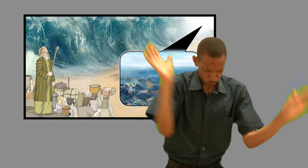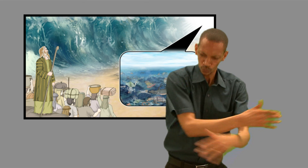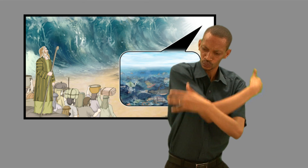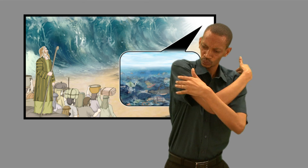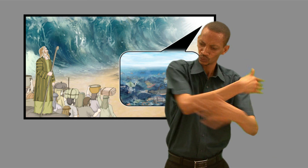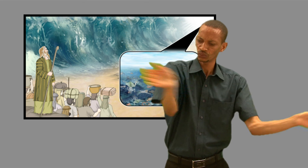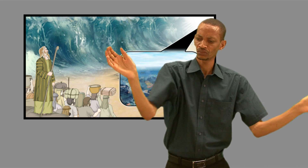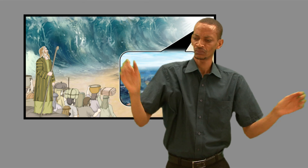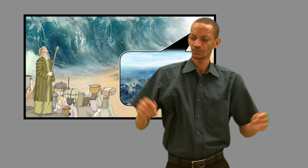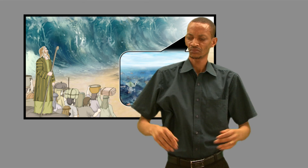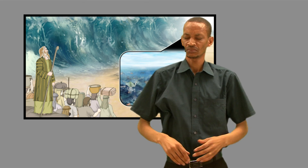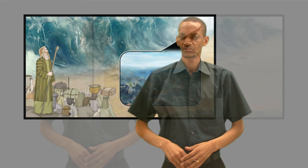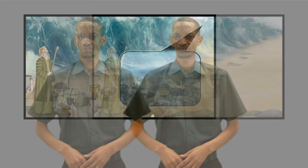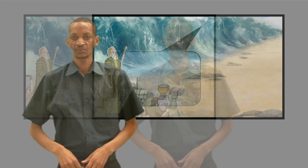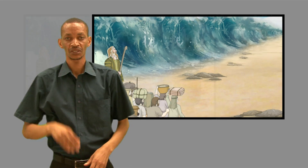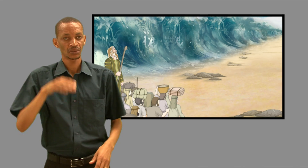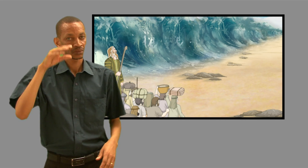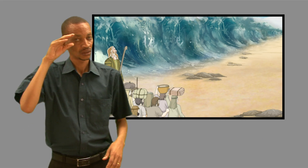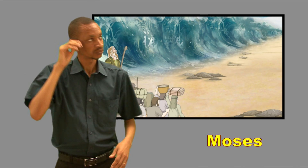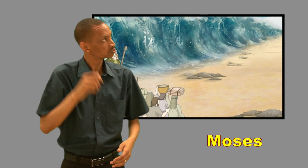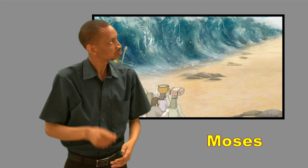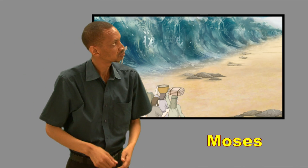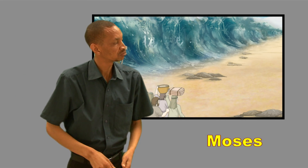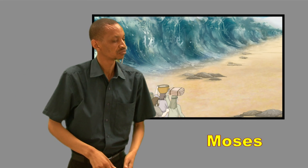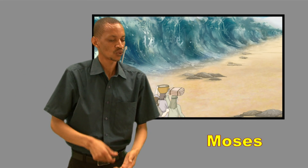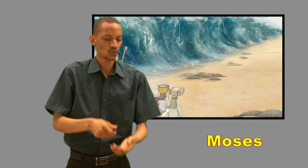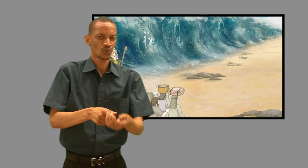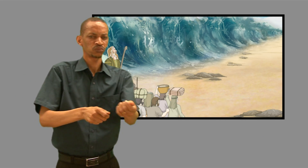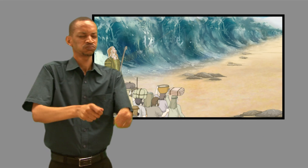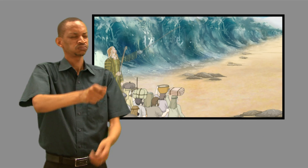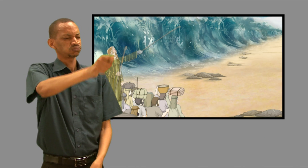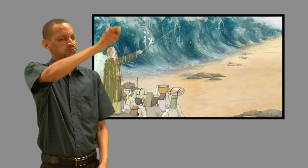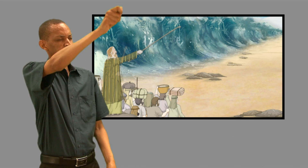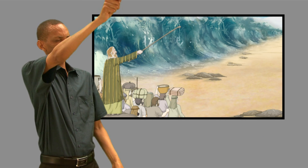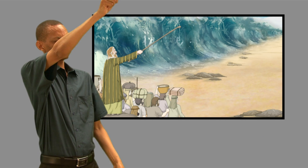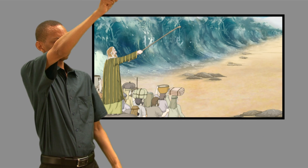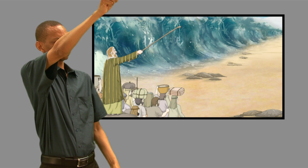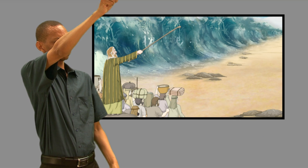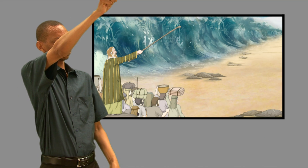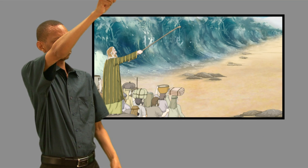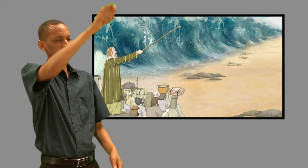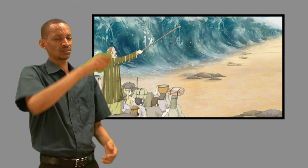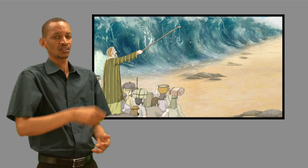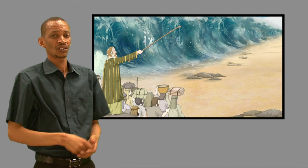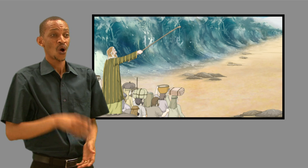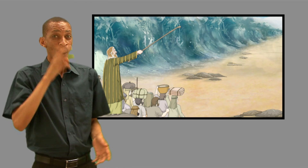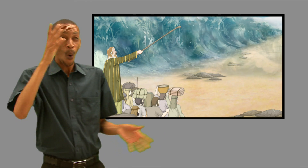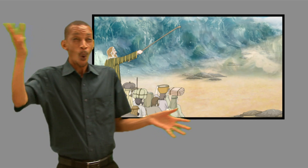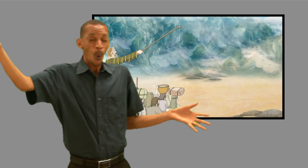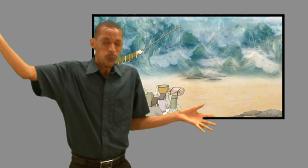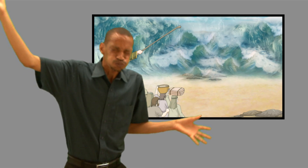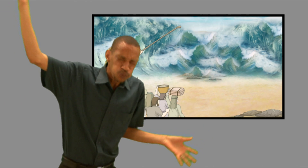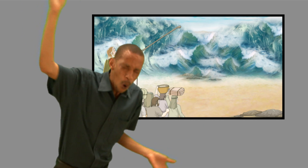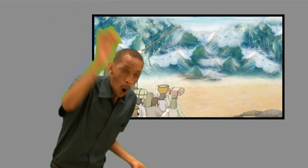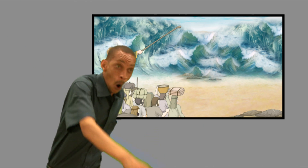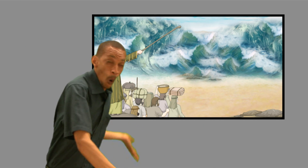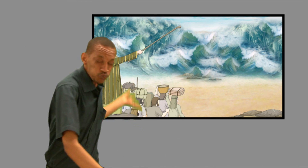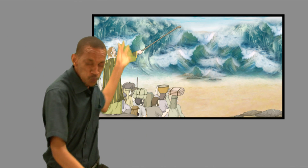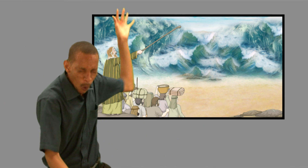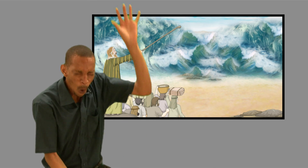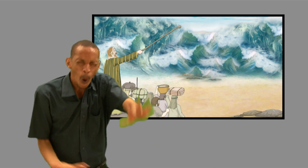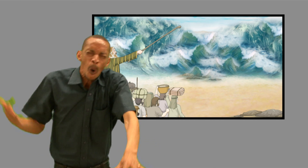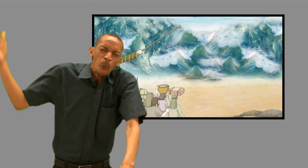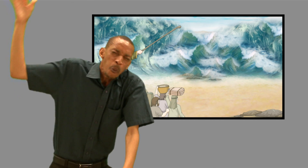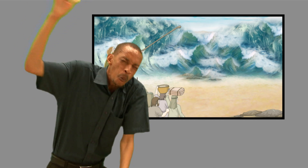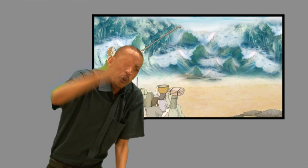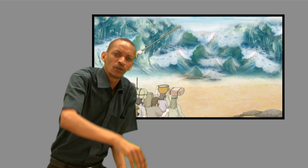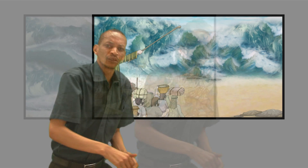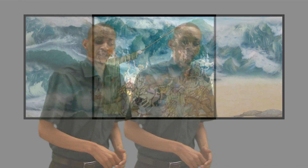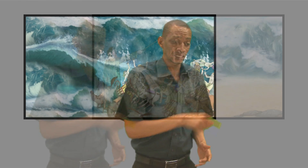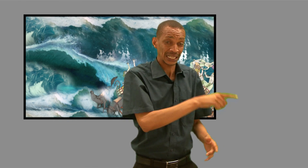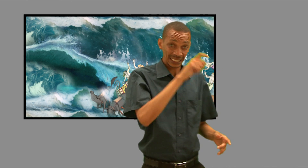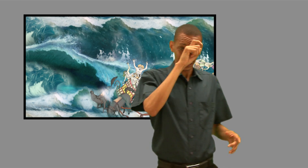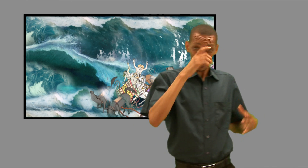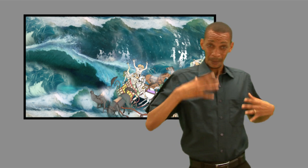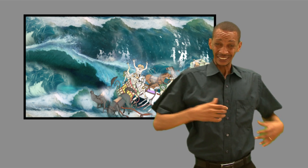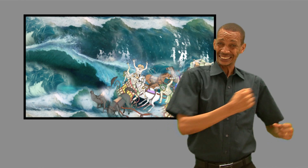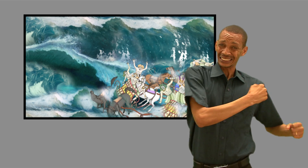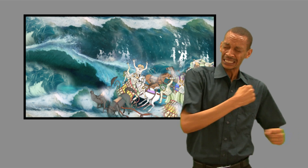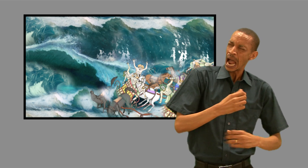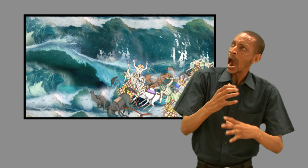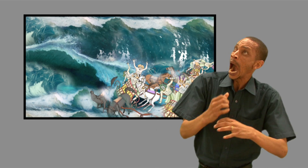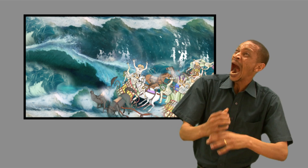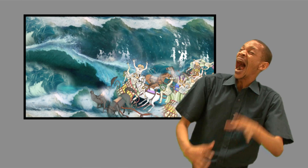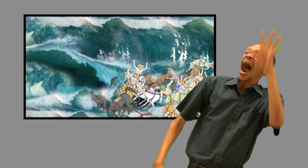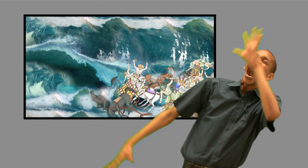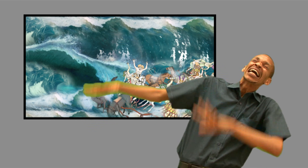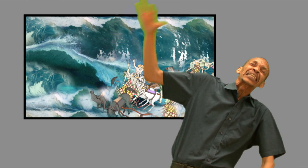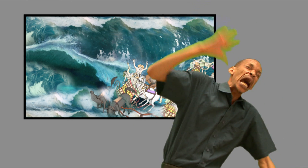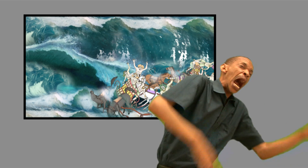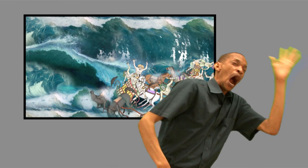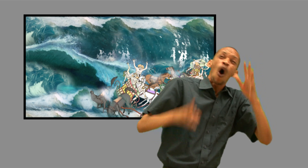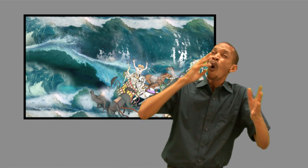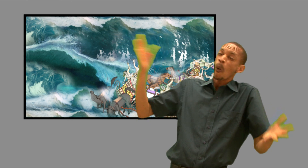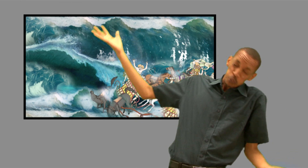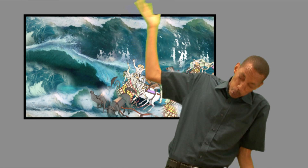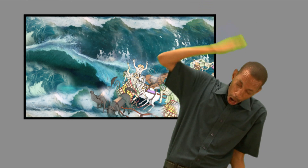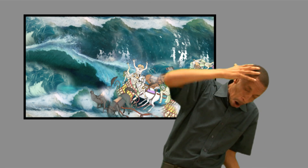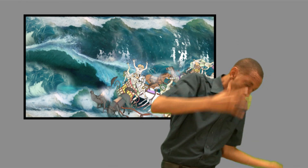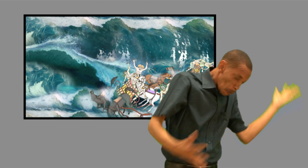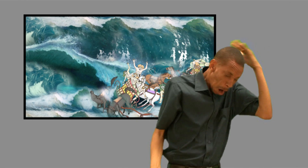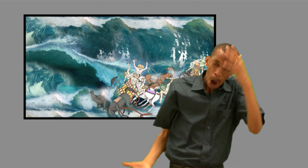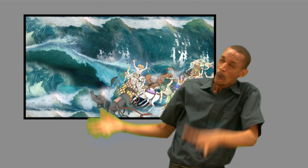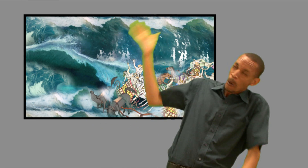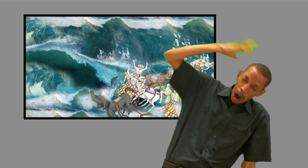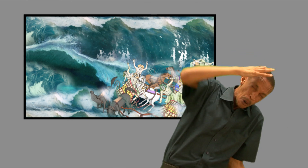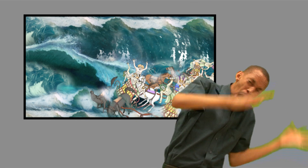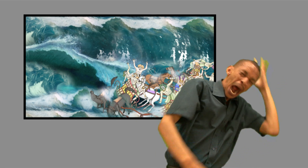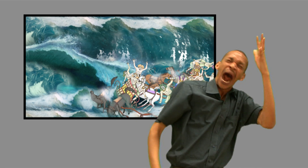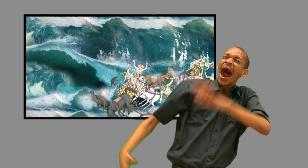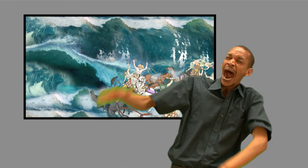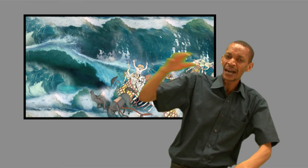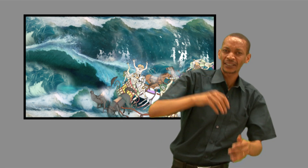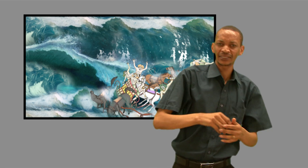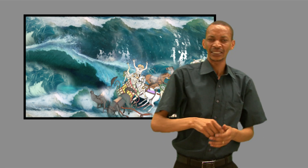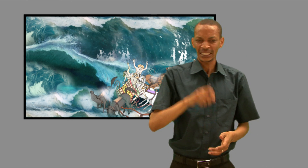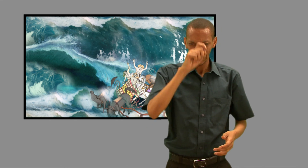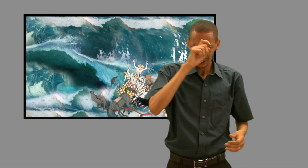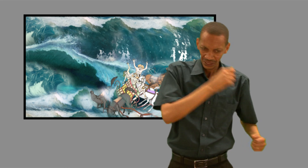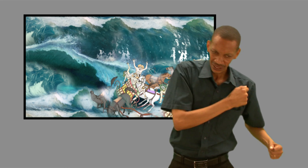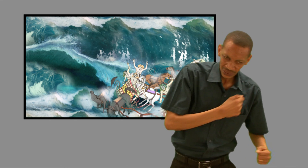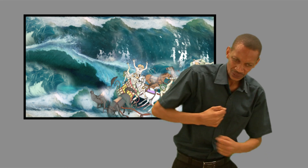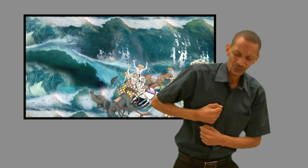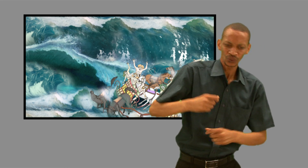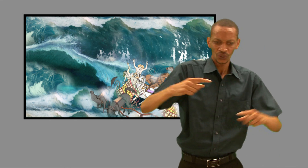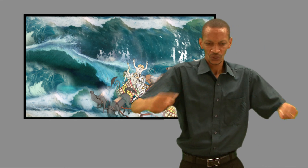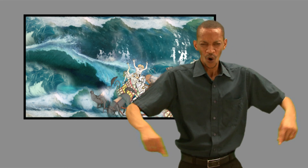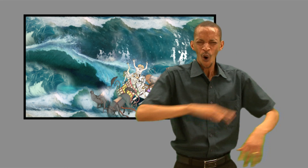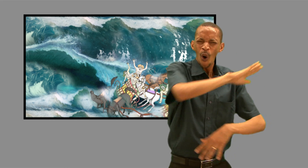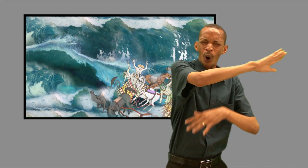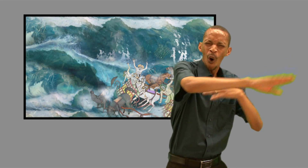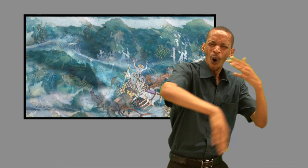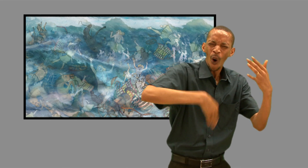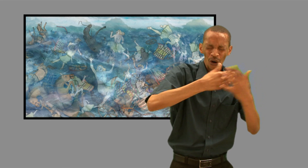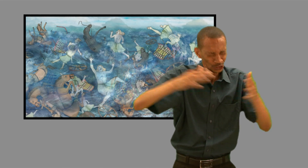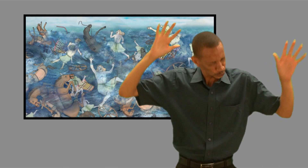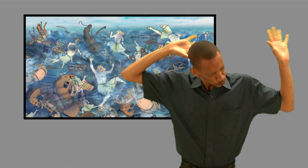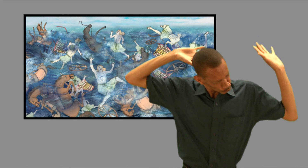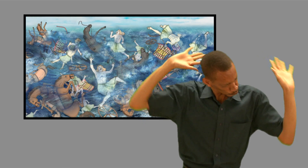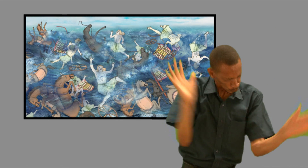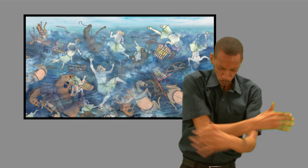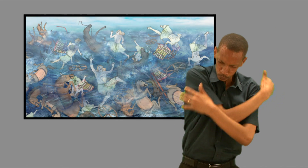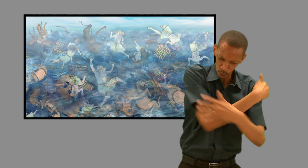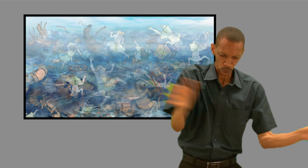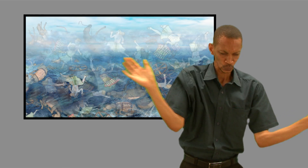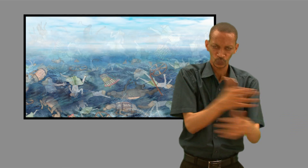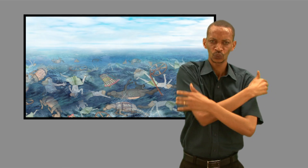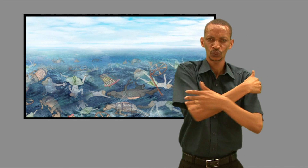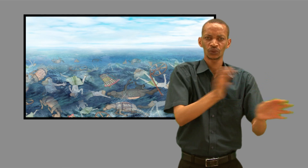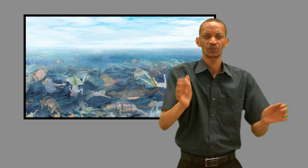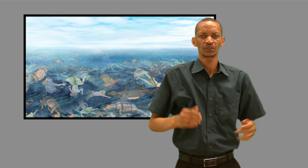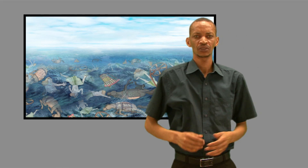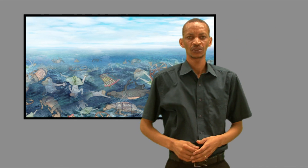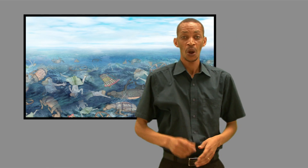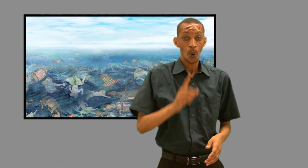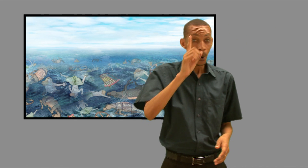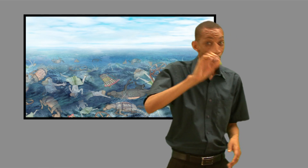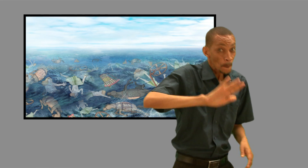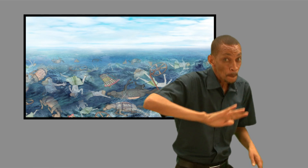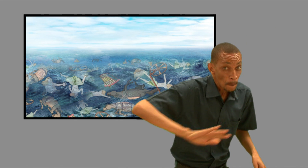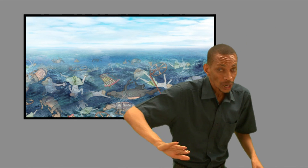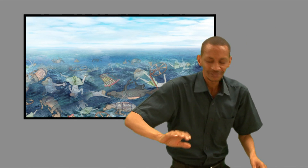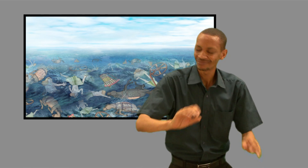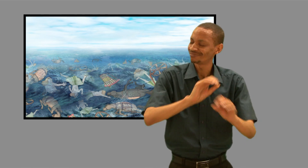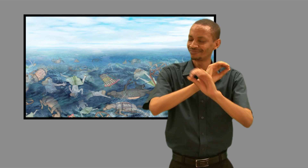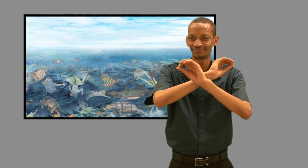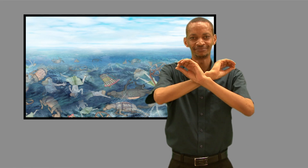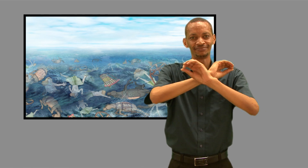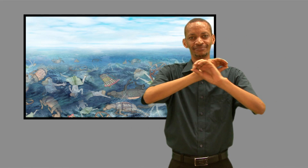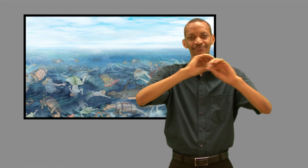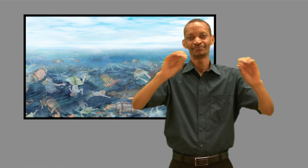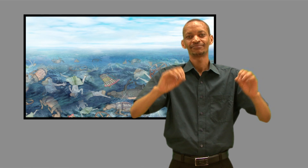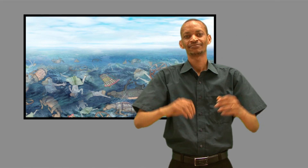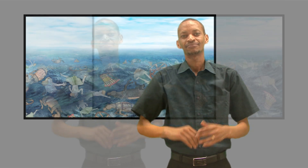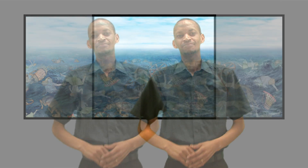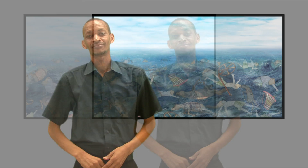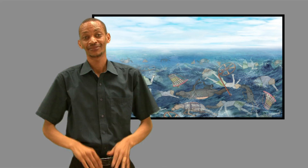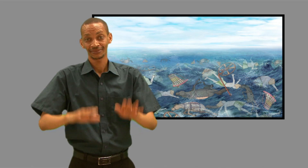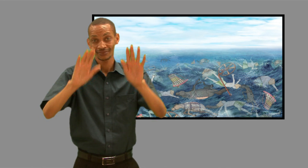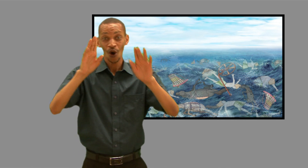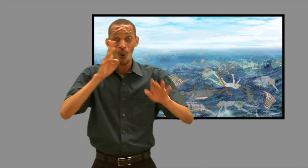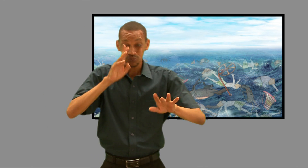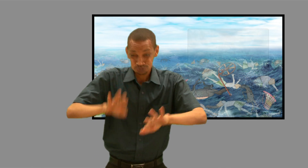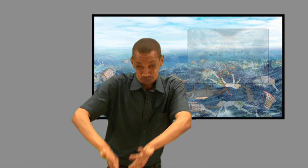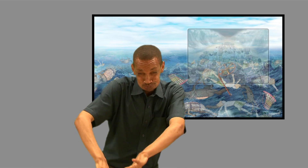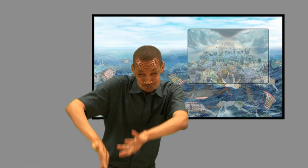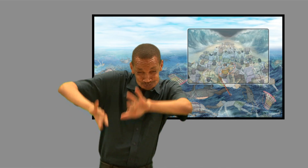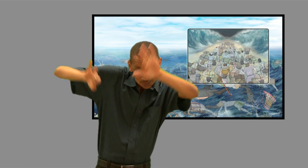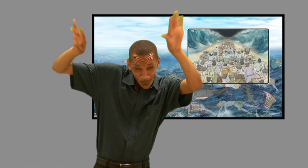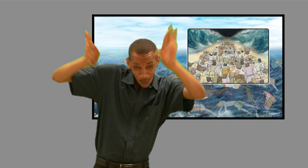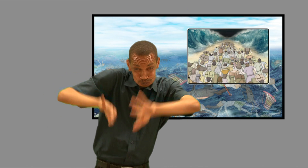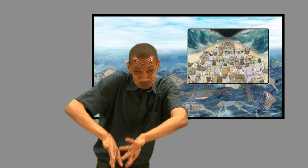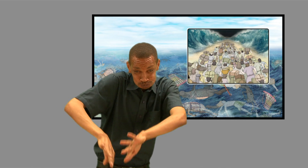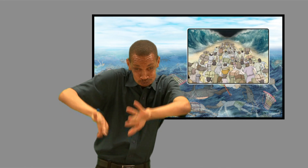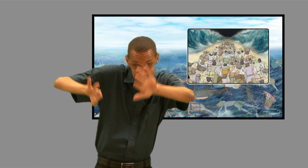So Moses stretched out his hand over the sea, and at daybreak the sea returned to its normal state. As the Egyptians were retreating, the LORD swept them into the sea. The waters flowed back and covered the chariots and horsemen—the entire army of Pharaoh that had chased the Israelites into the sea. Not one of them survived.